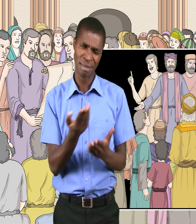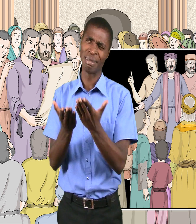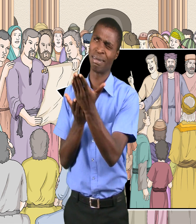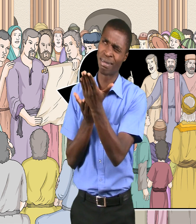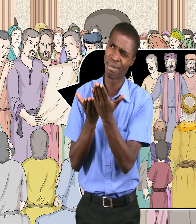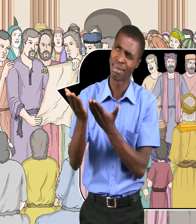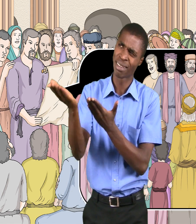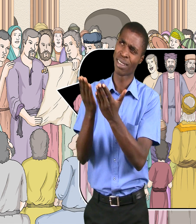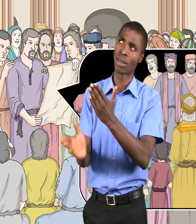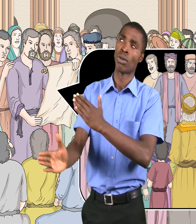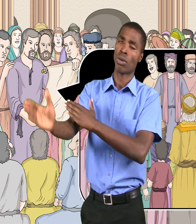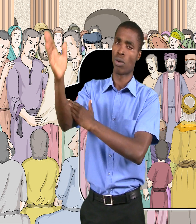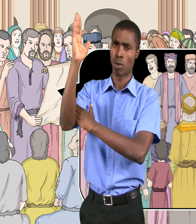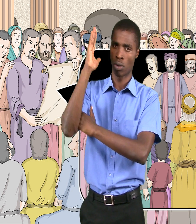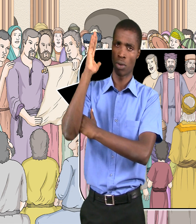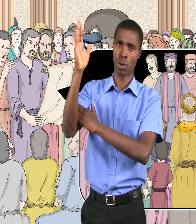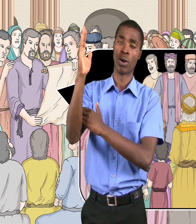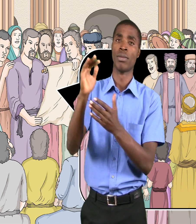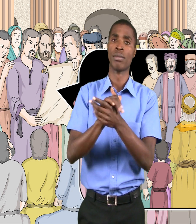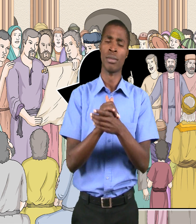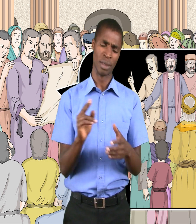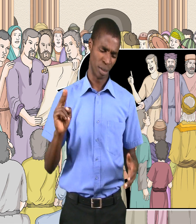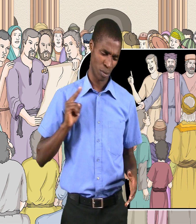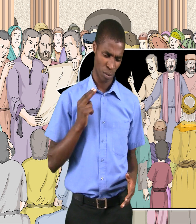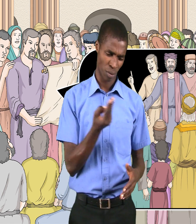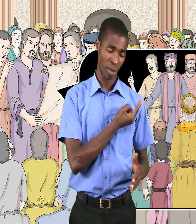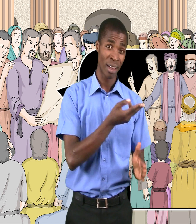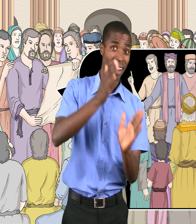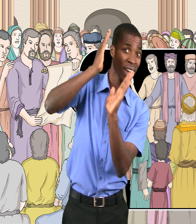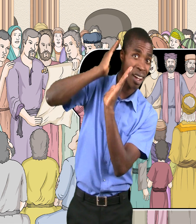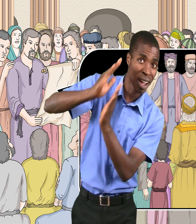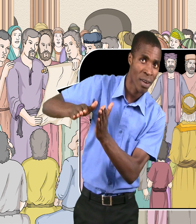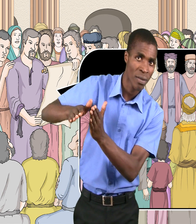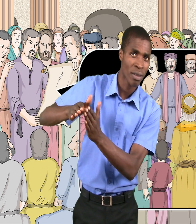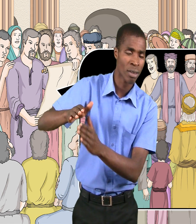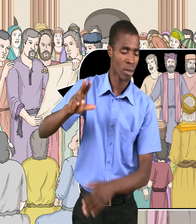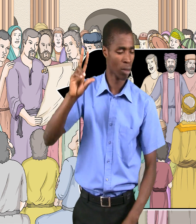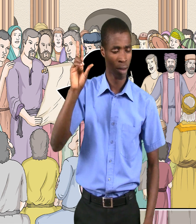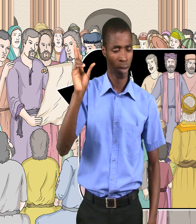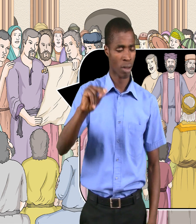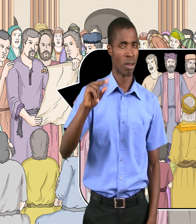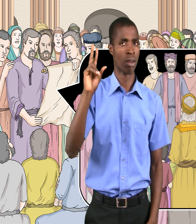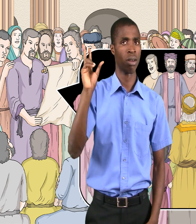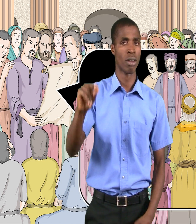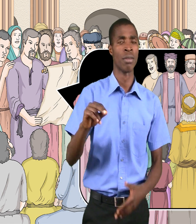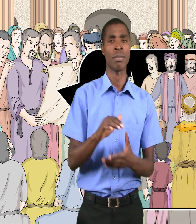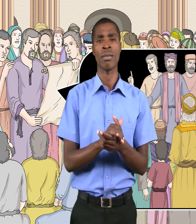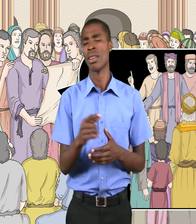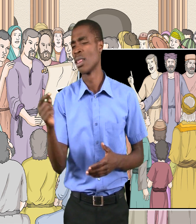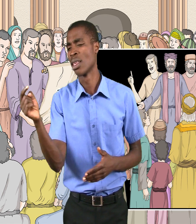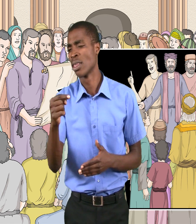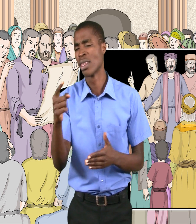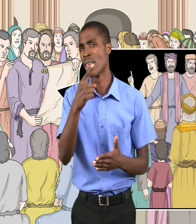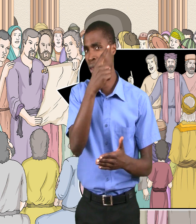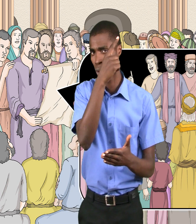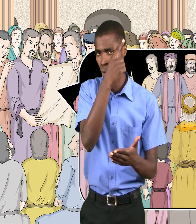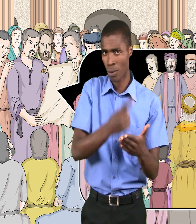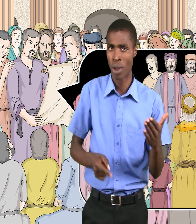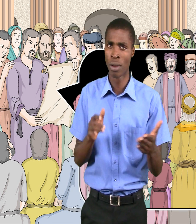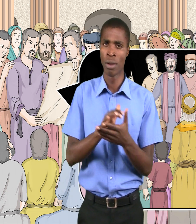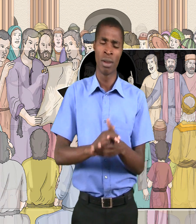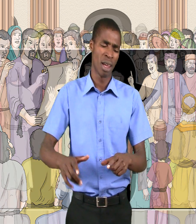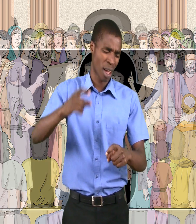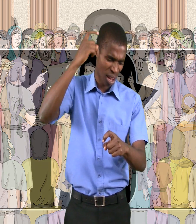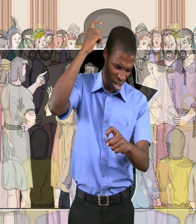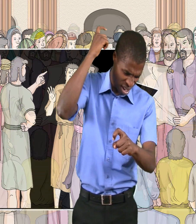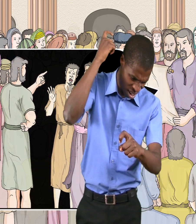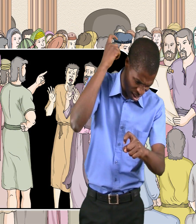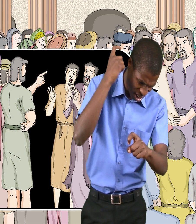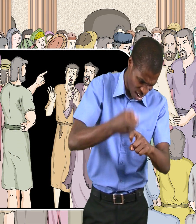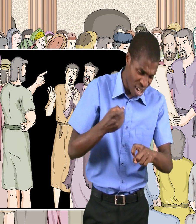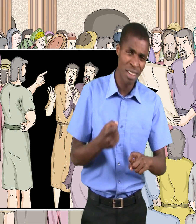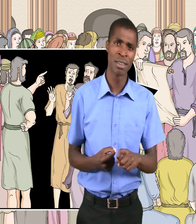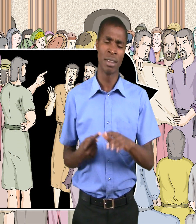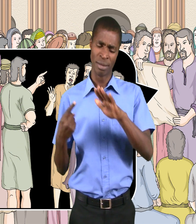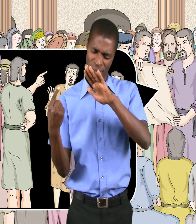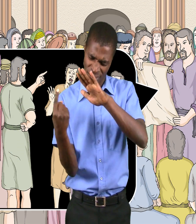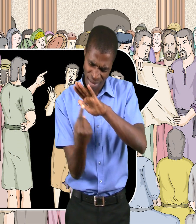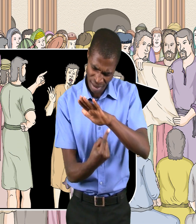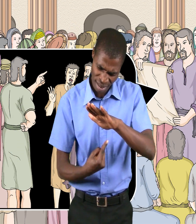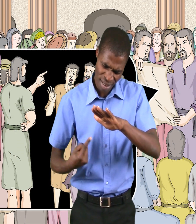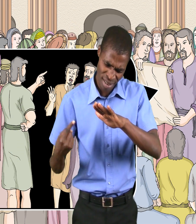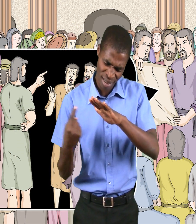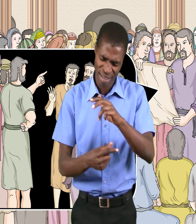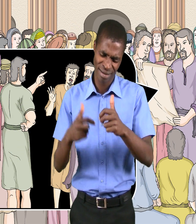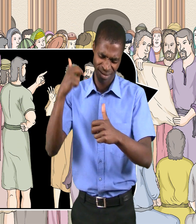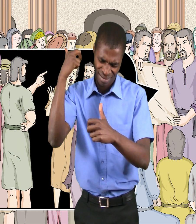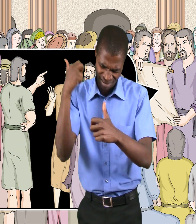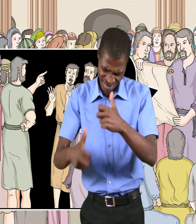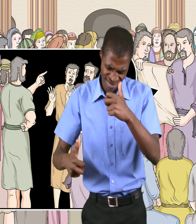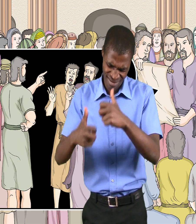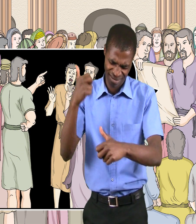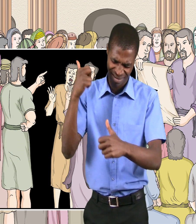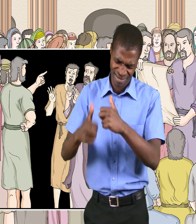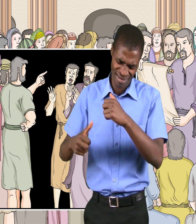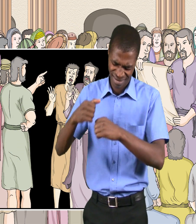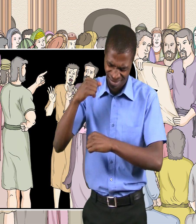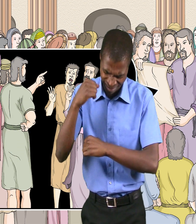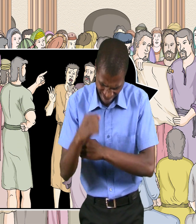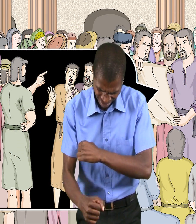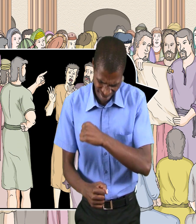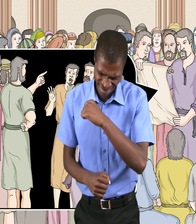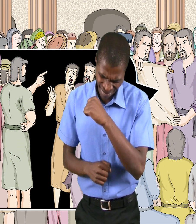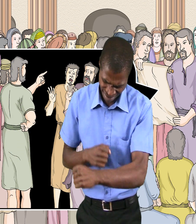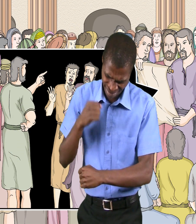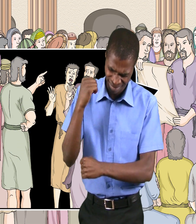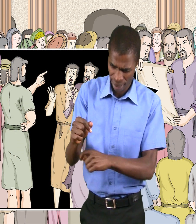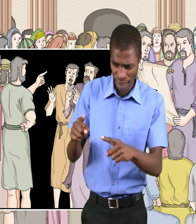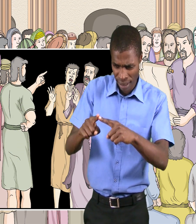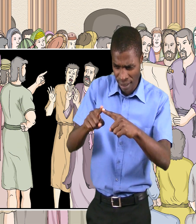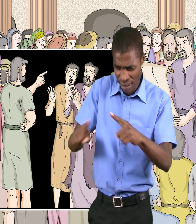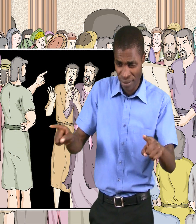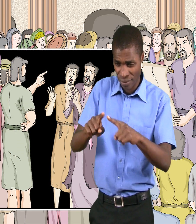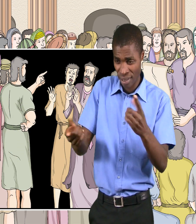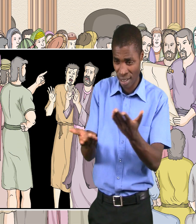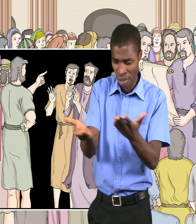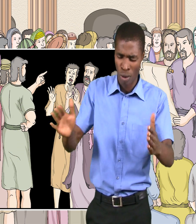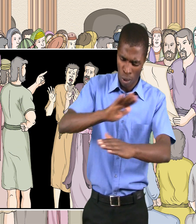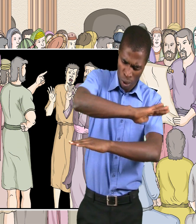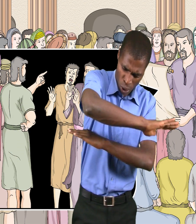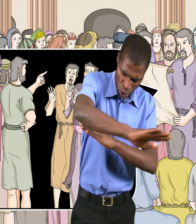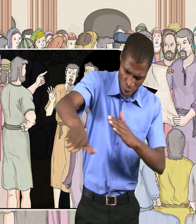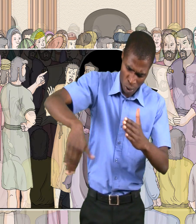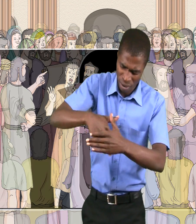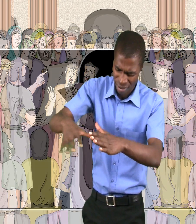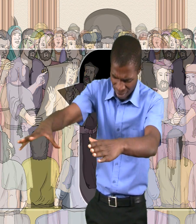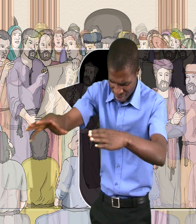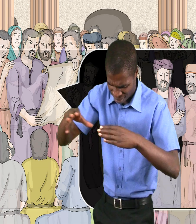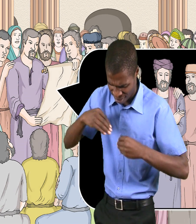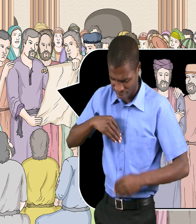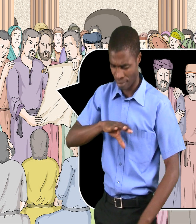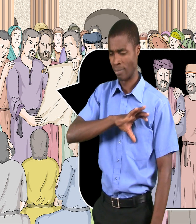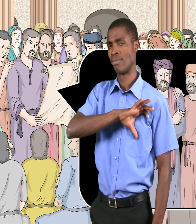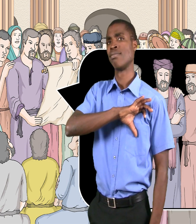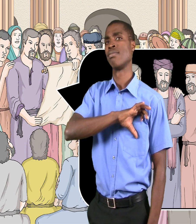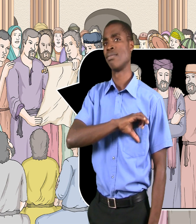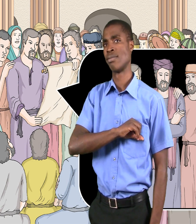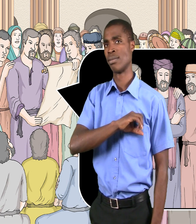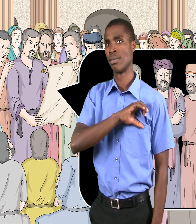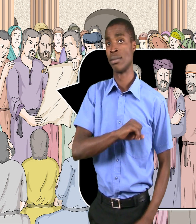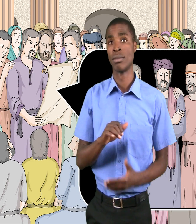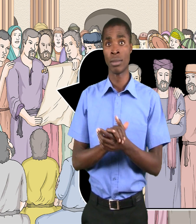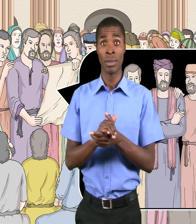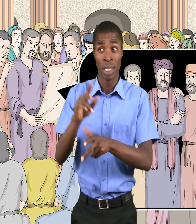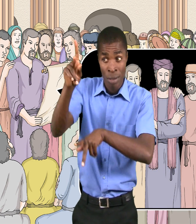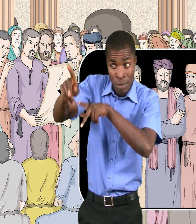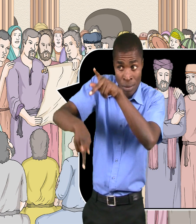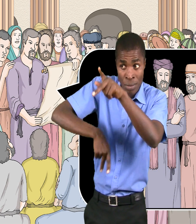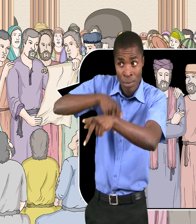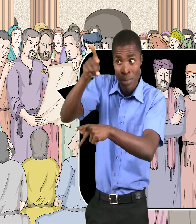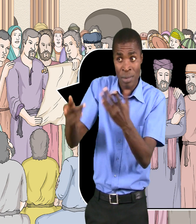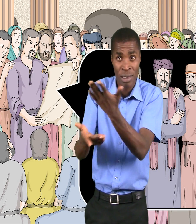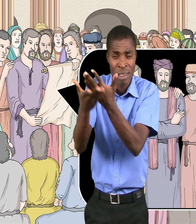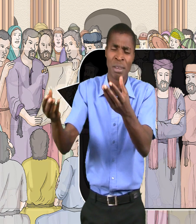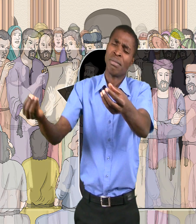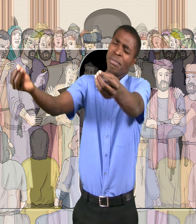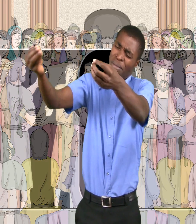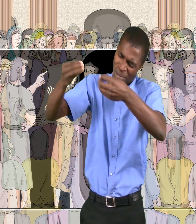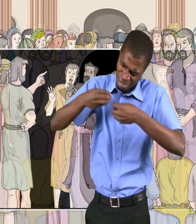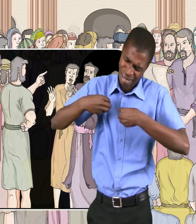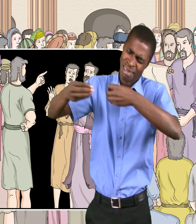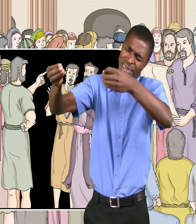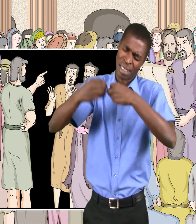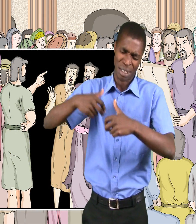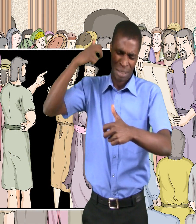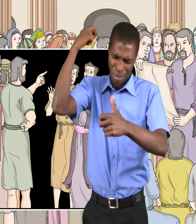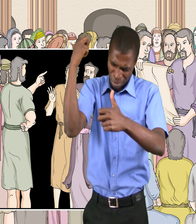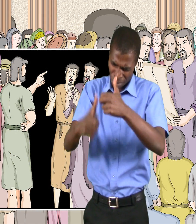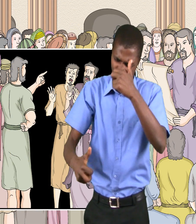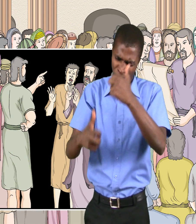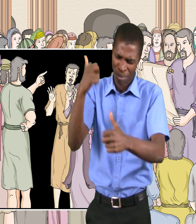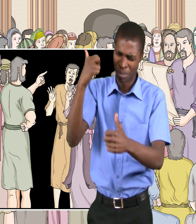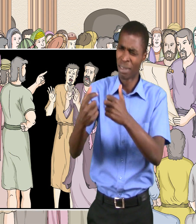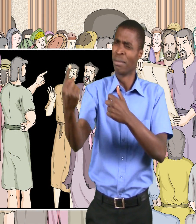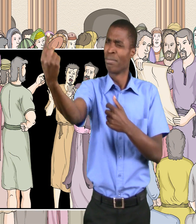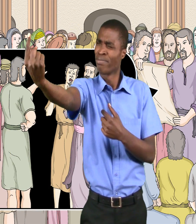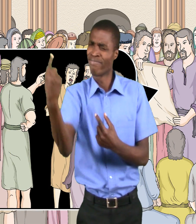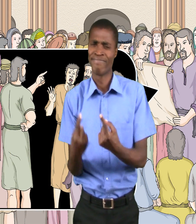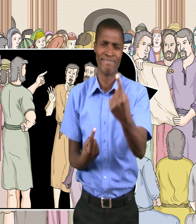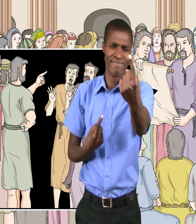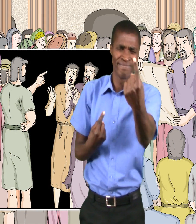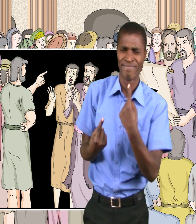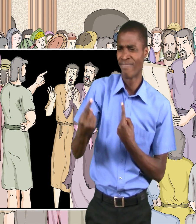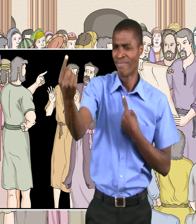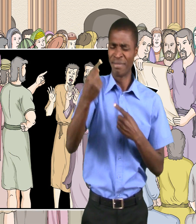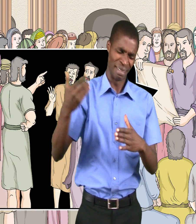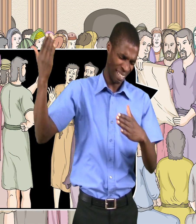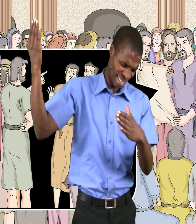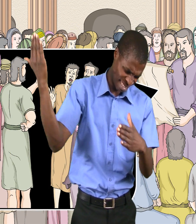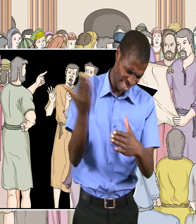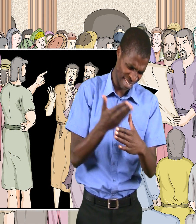Rather, as servants of God we commend ourselves in every way: in great endurance;